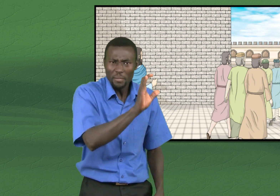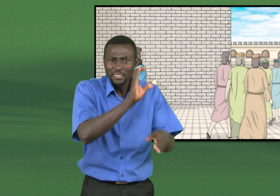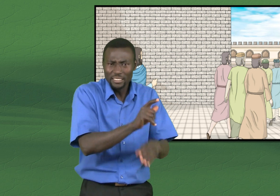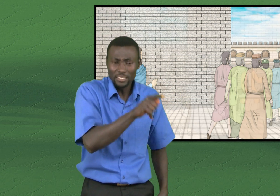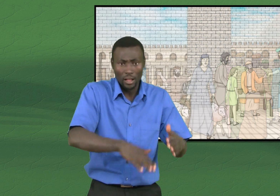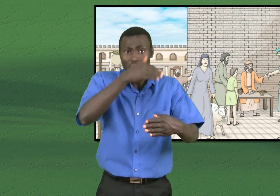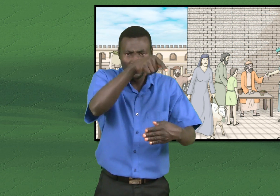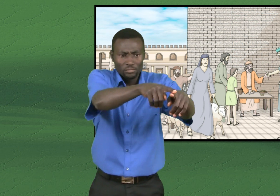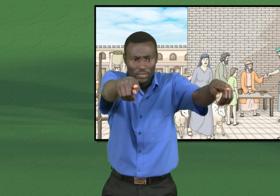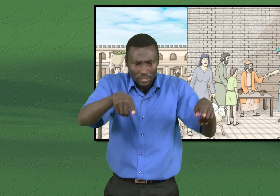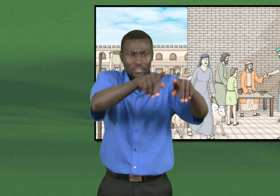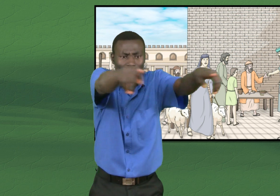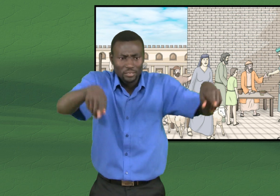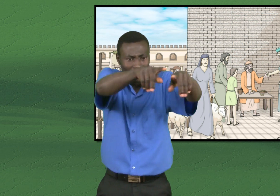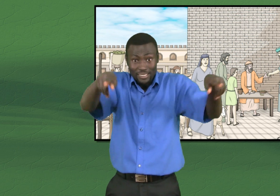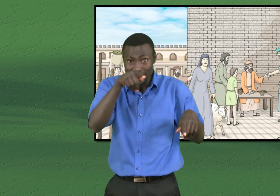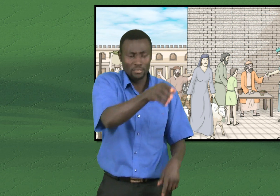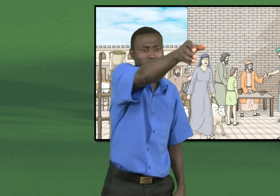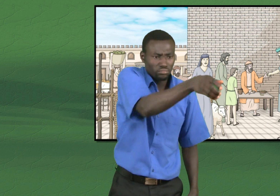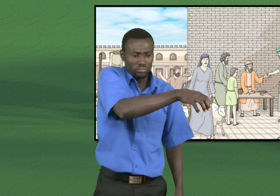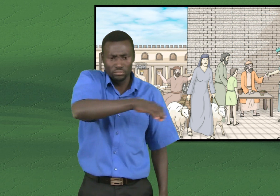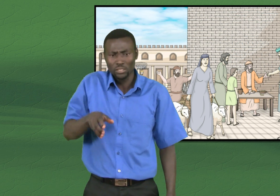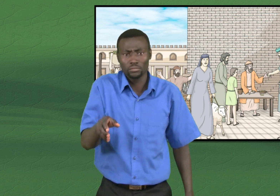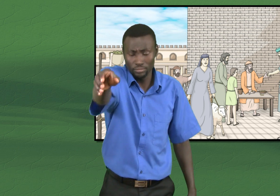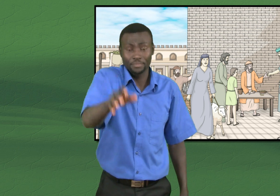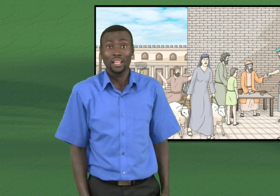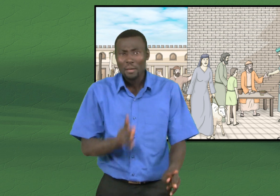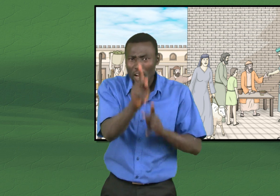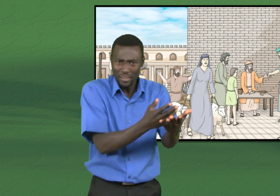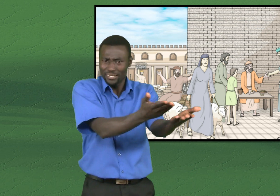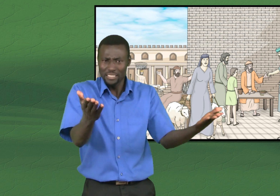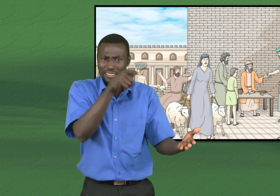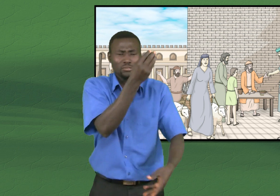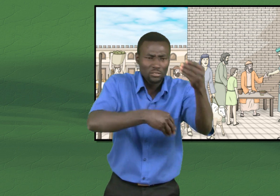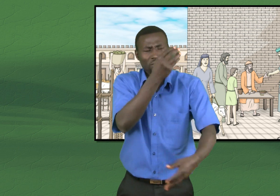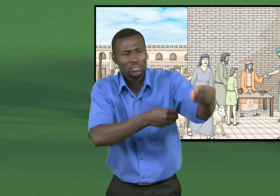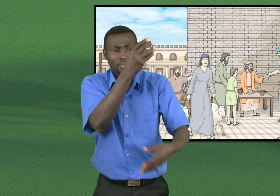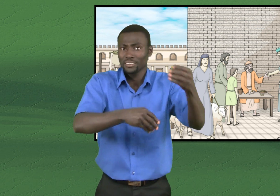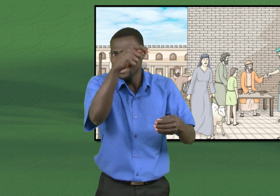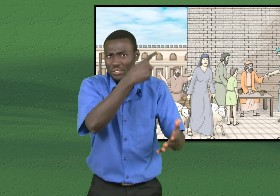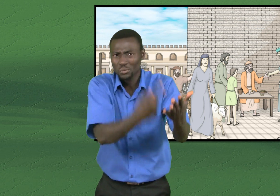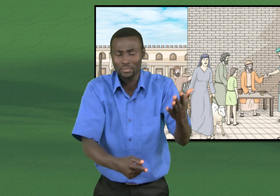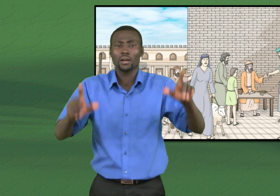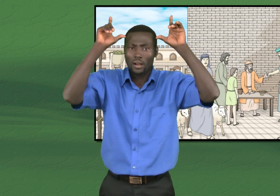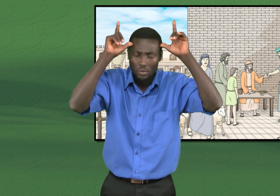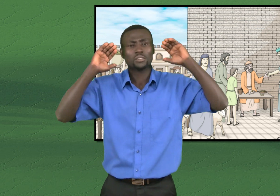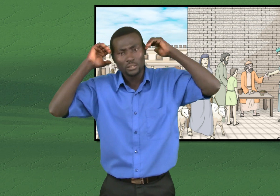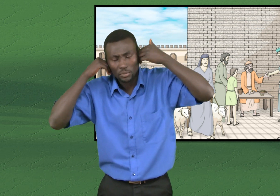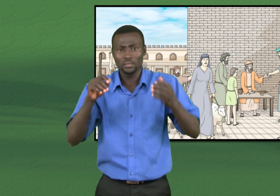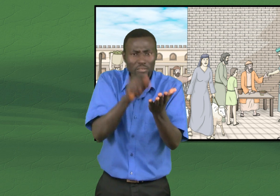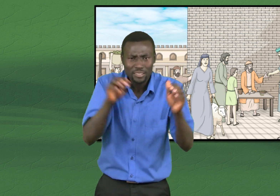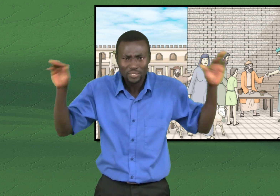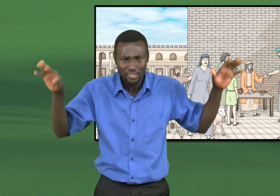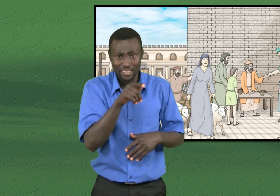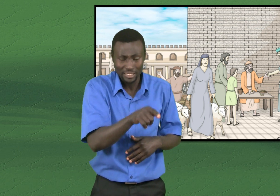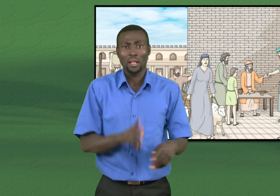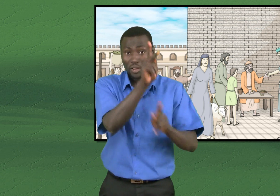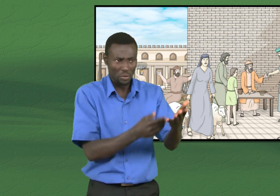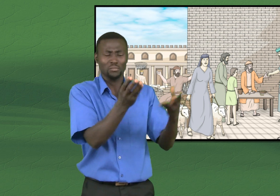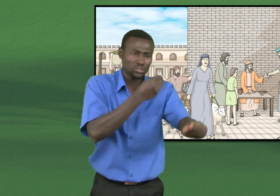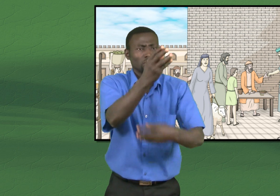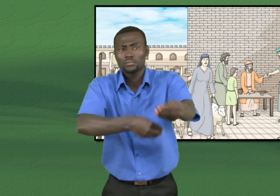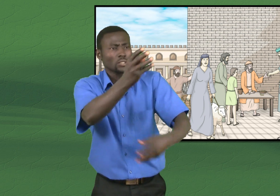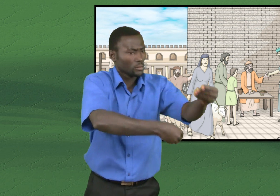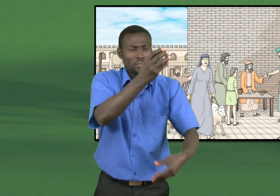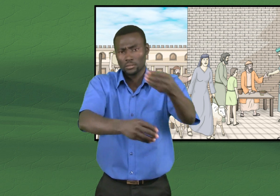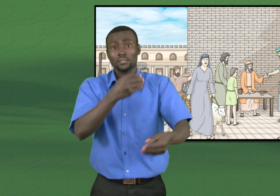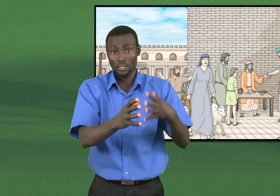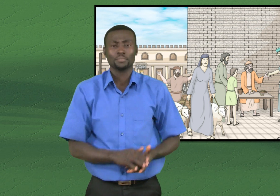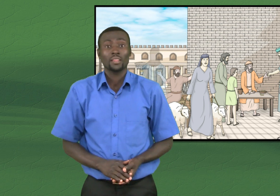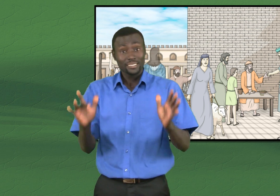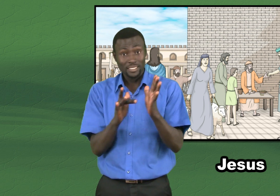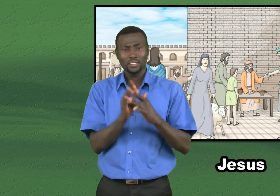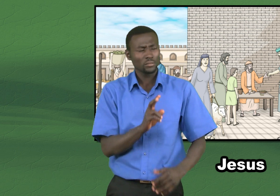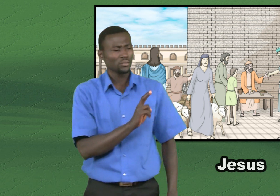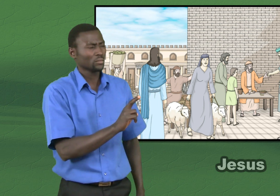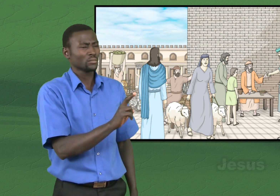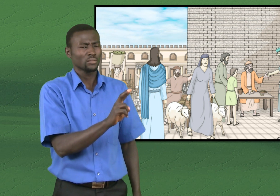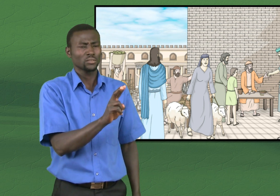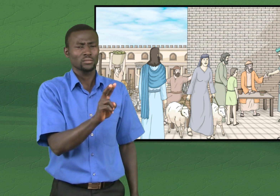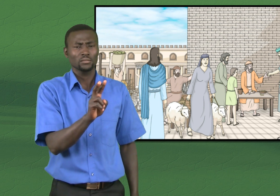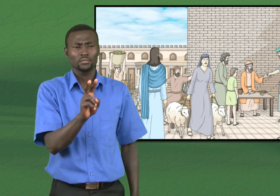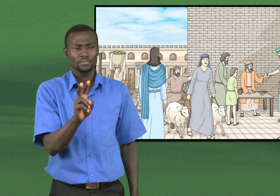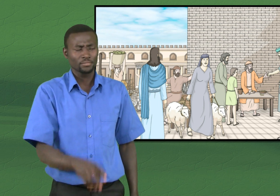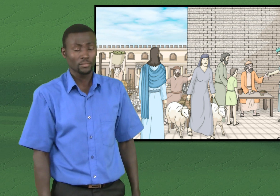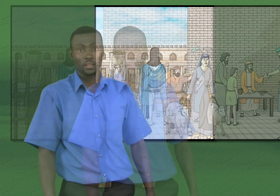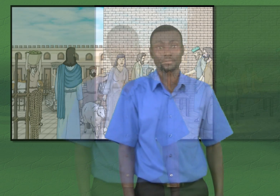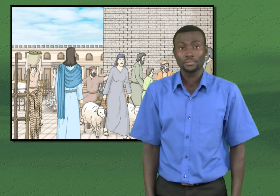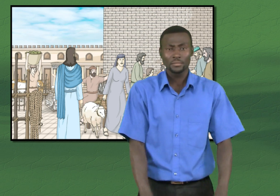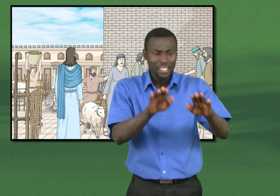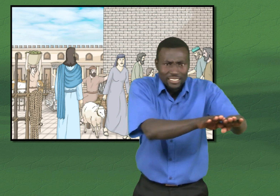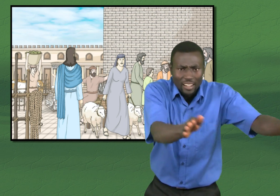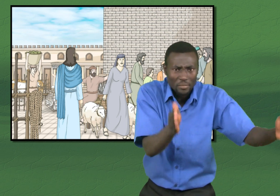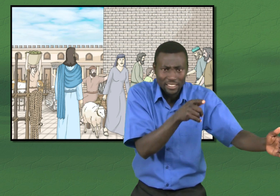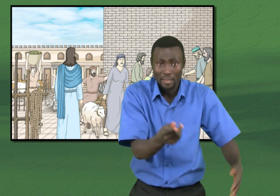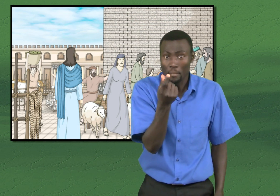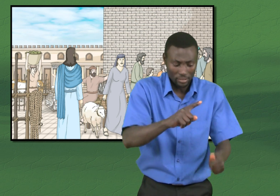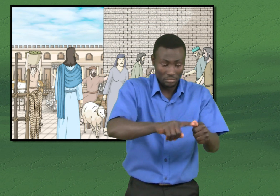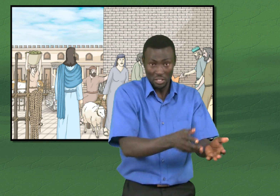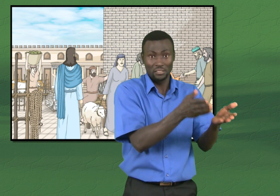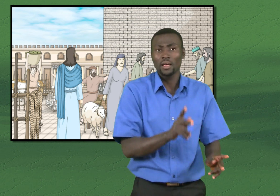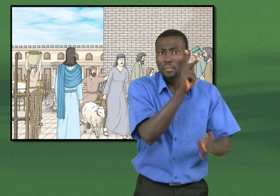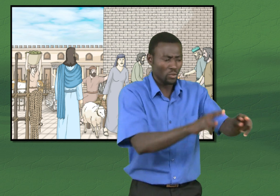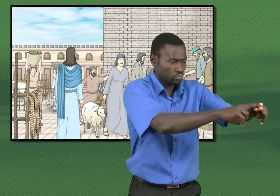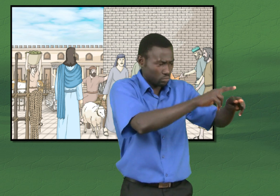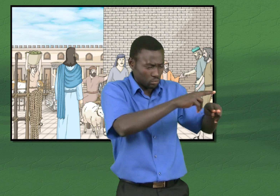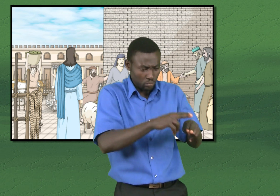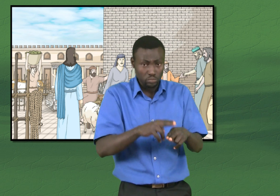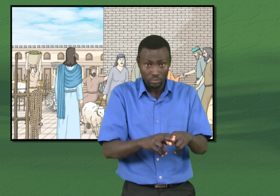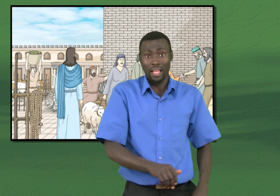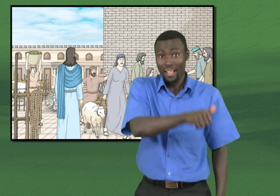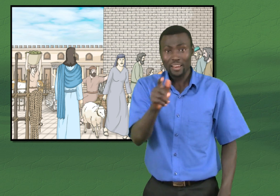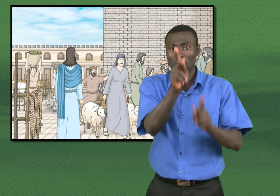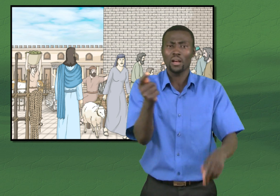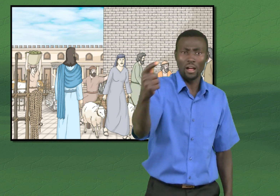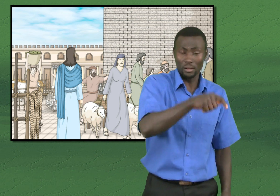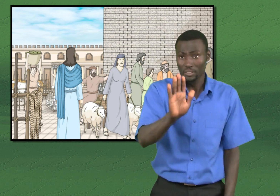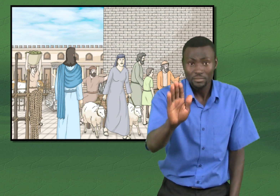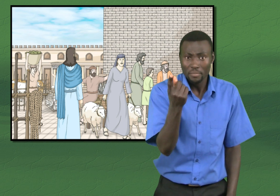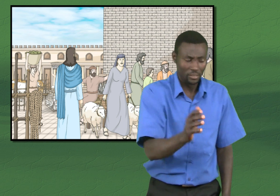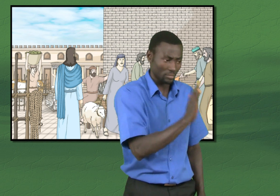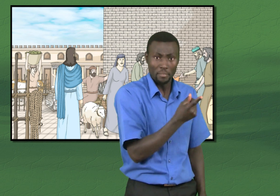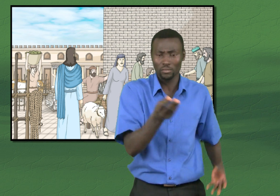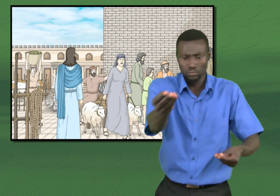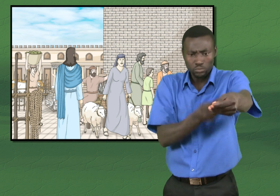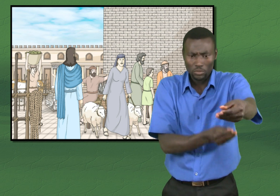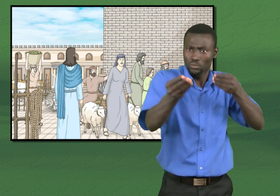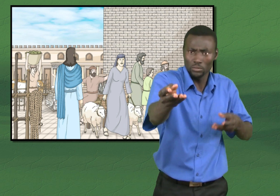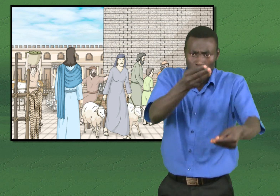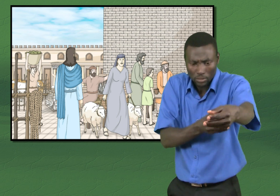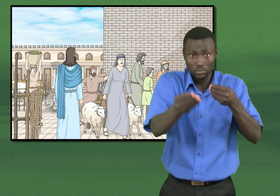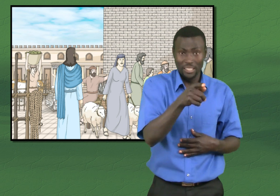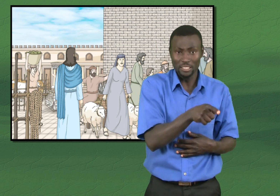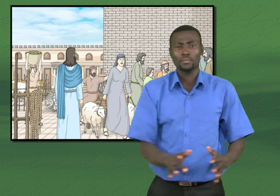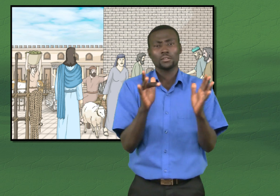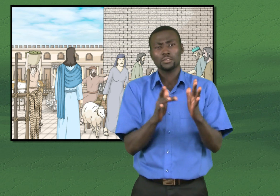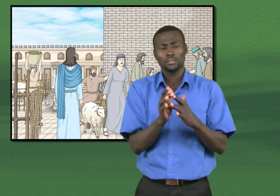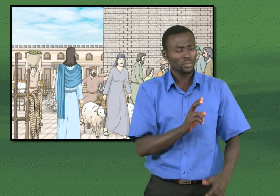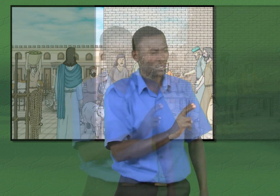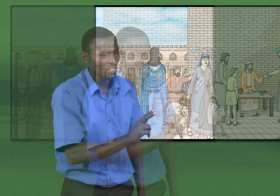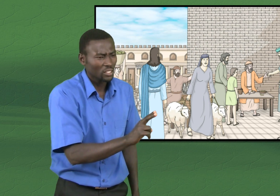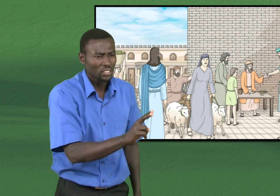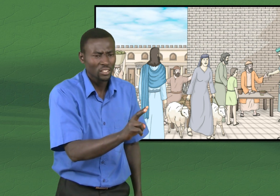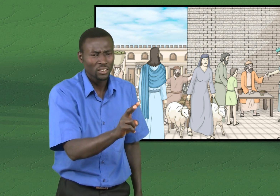In the temple courts He found men selling cattle, sheep, and doves, and money changers seated at their tables.